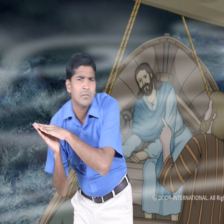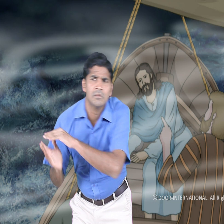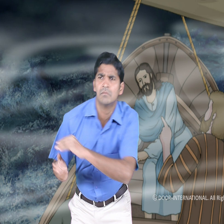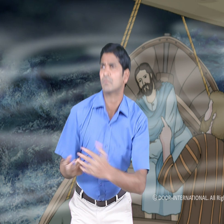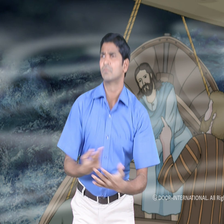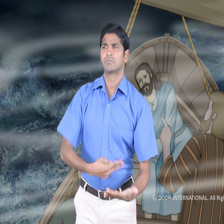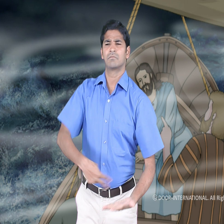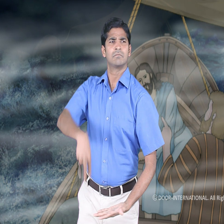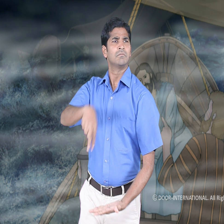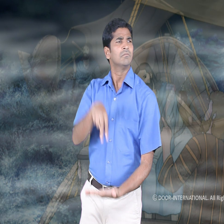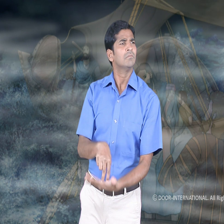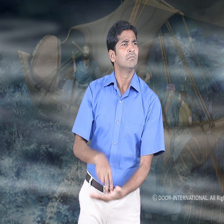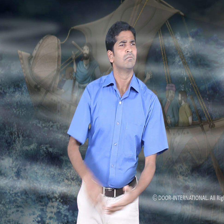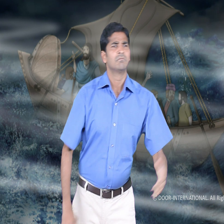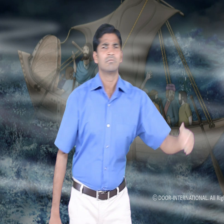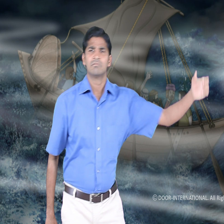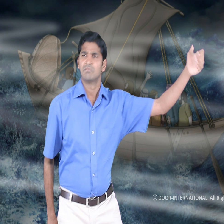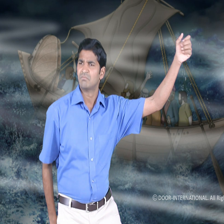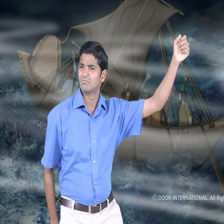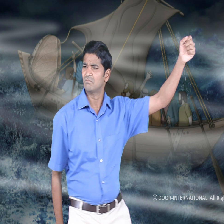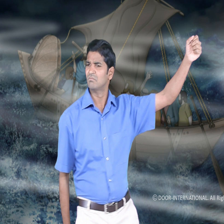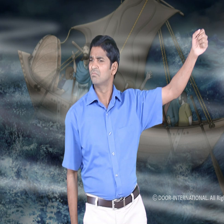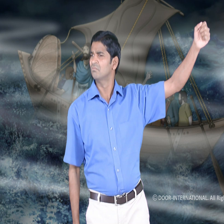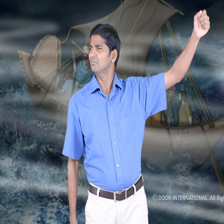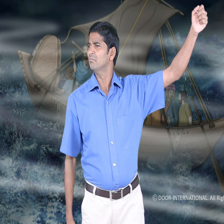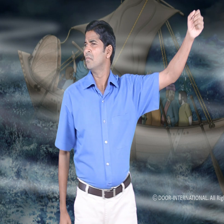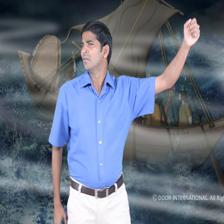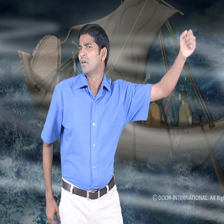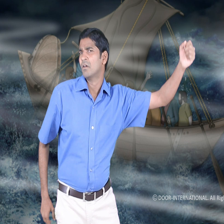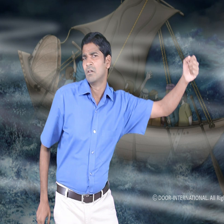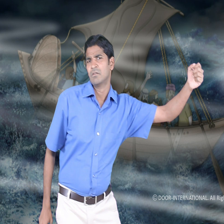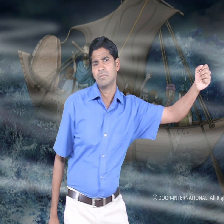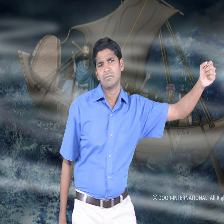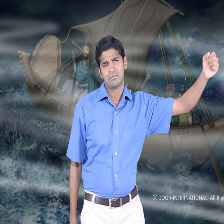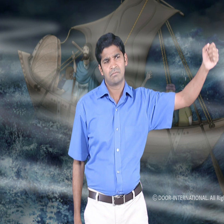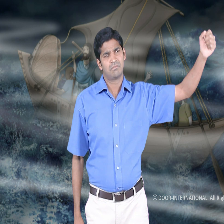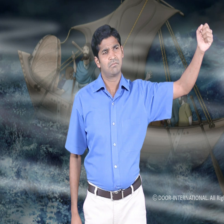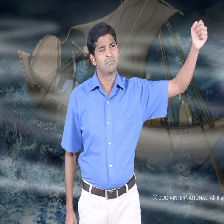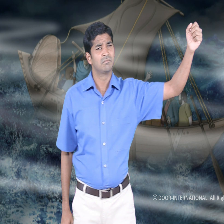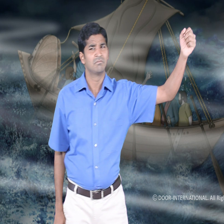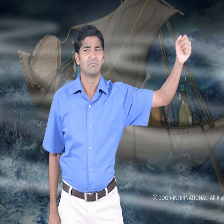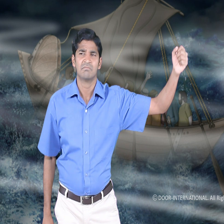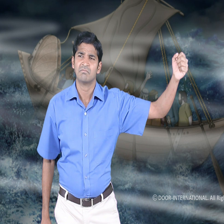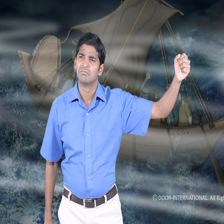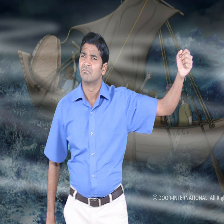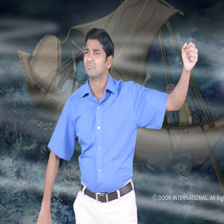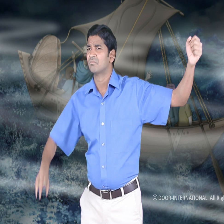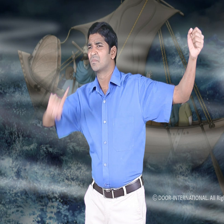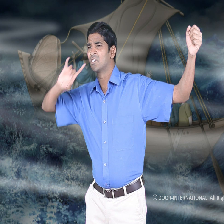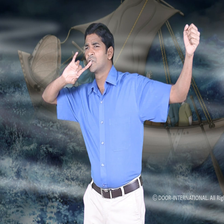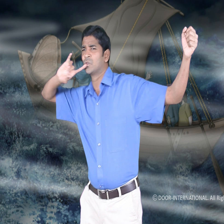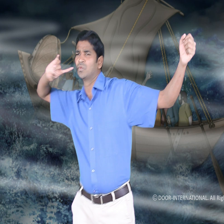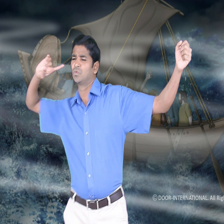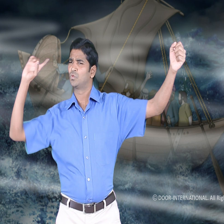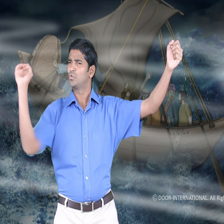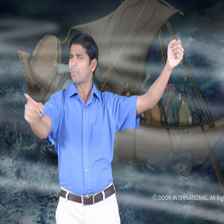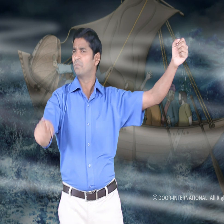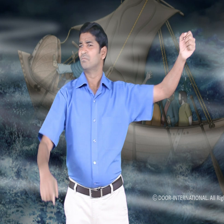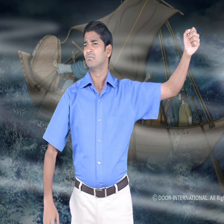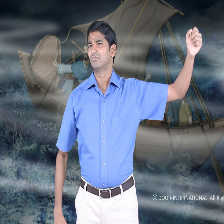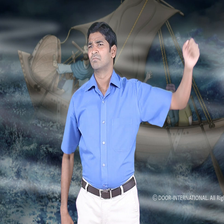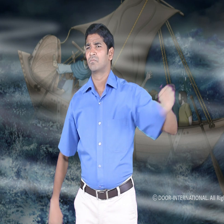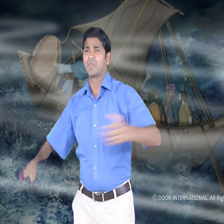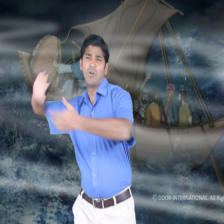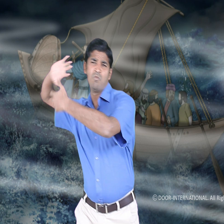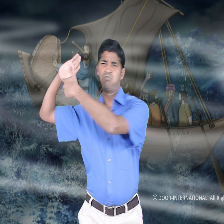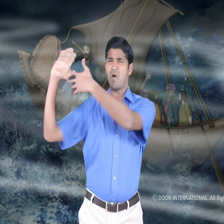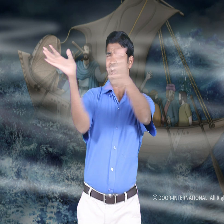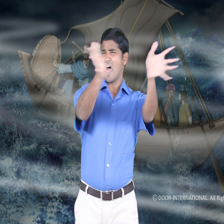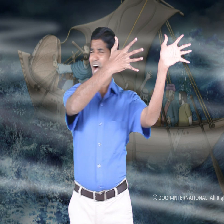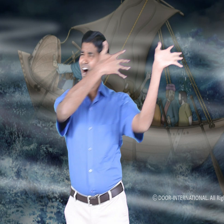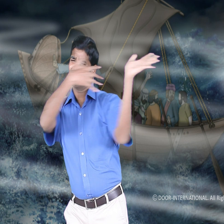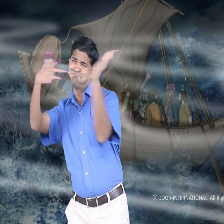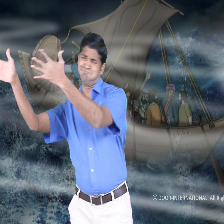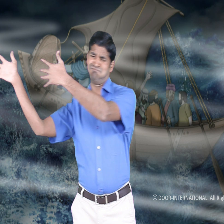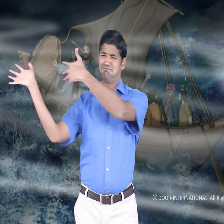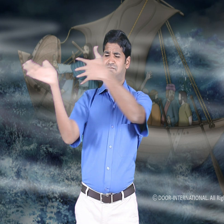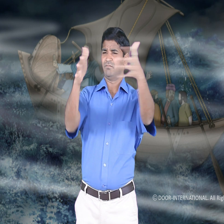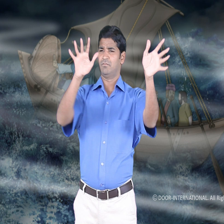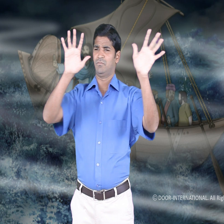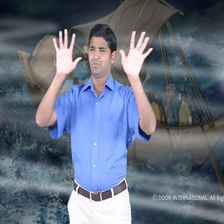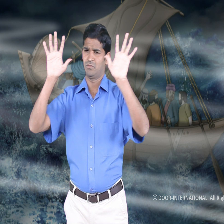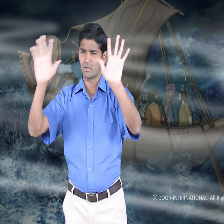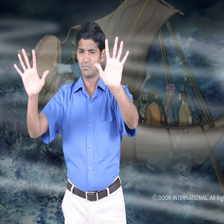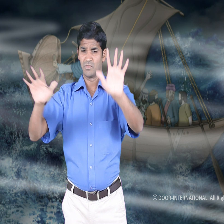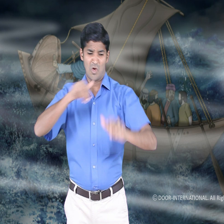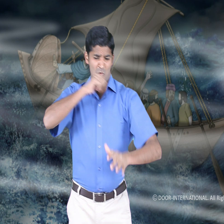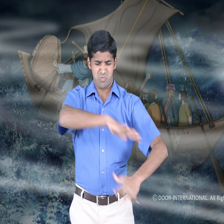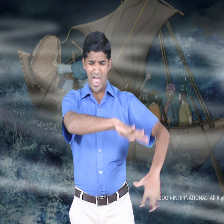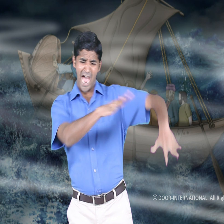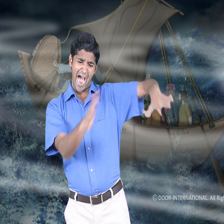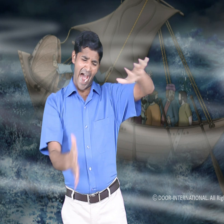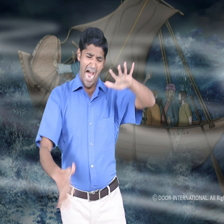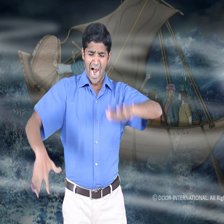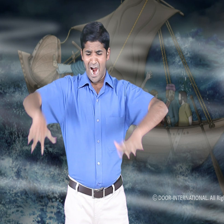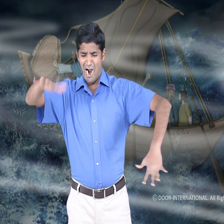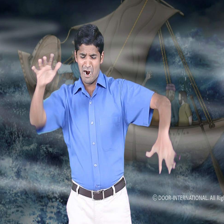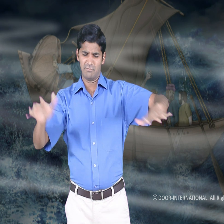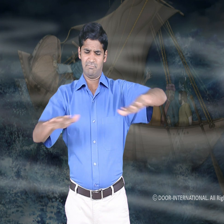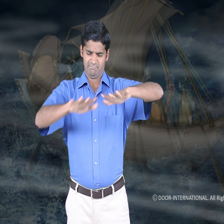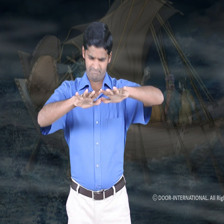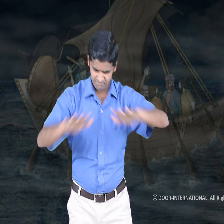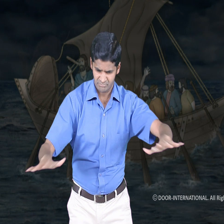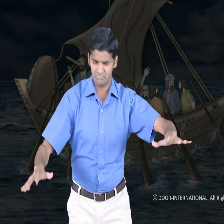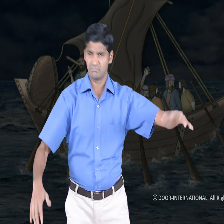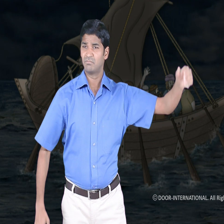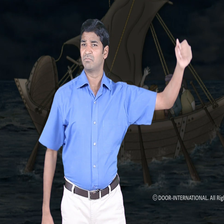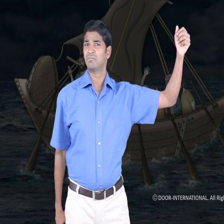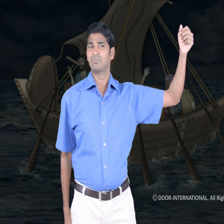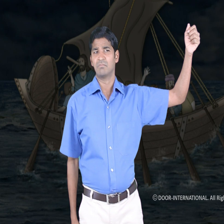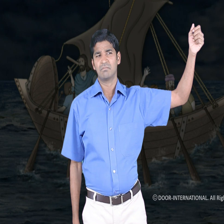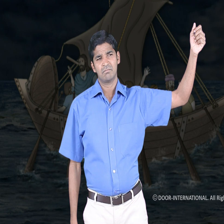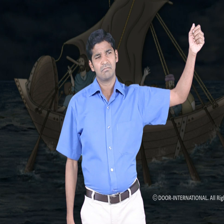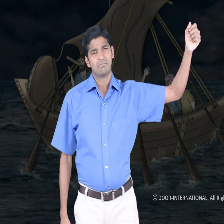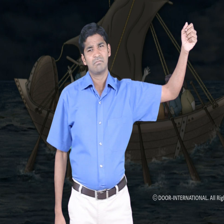Then Jesus got up and rebuked the wind and the sea. “Silence!” He commanded. “Be still!”